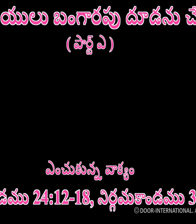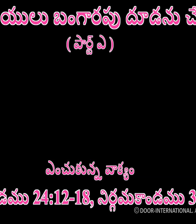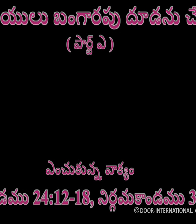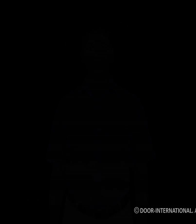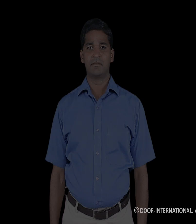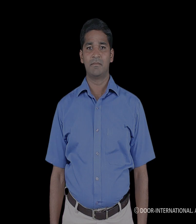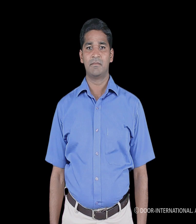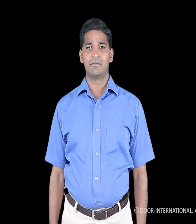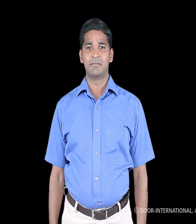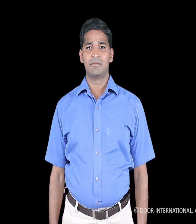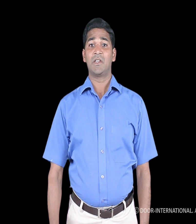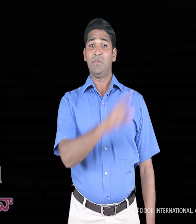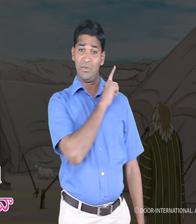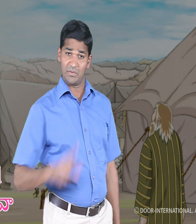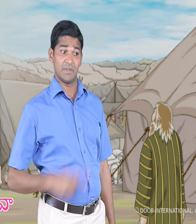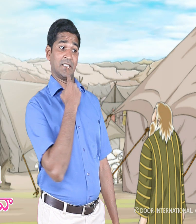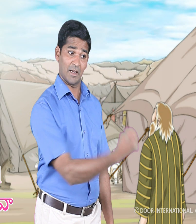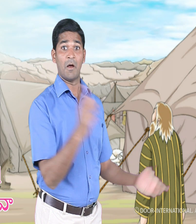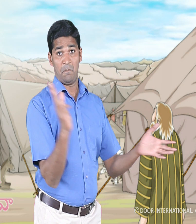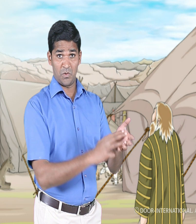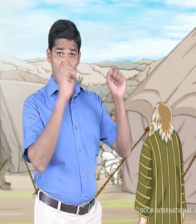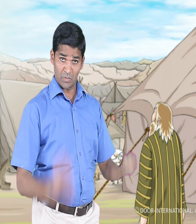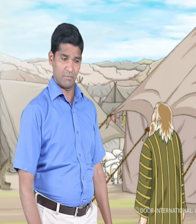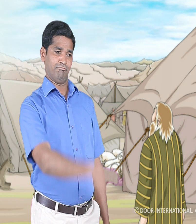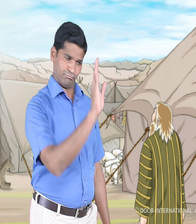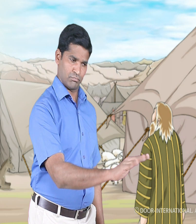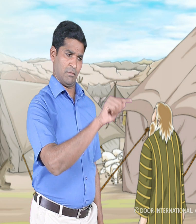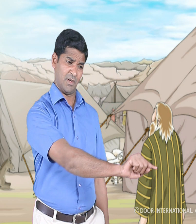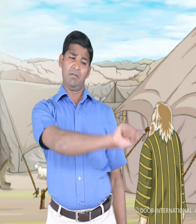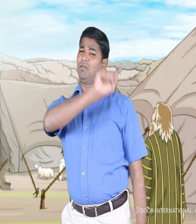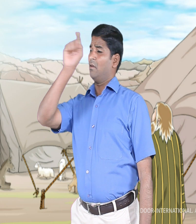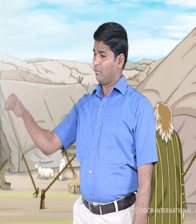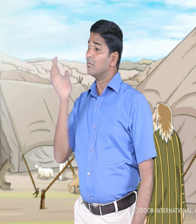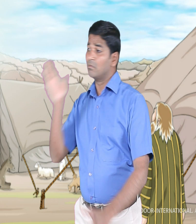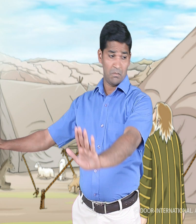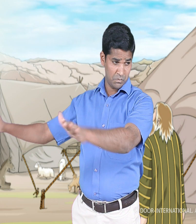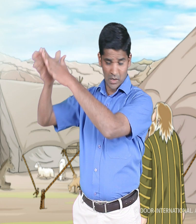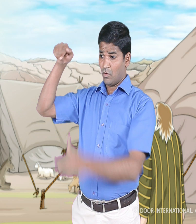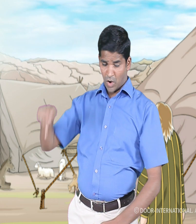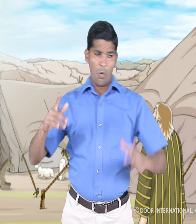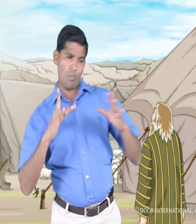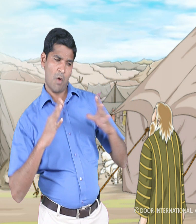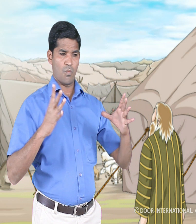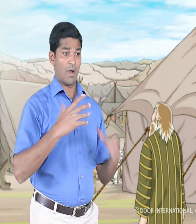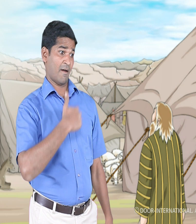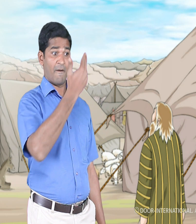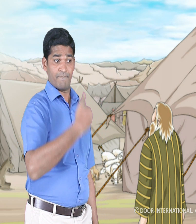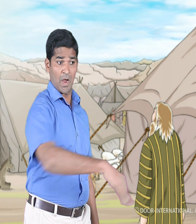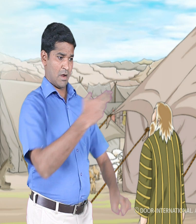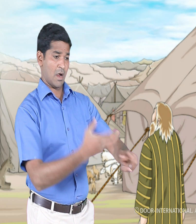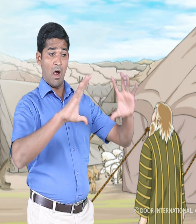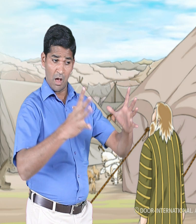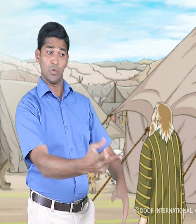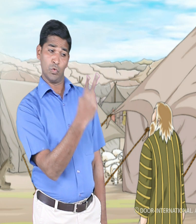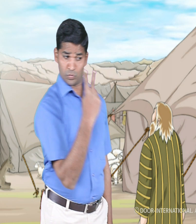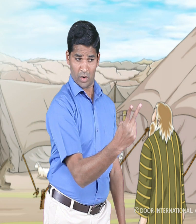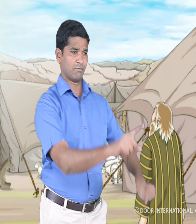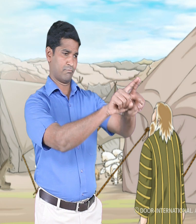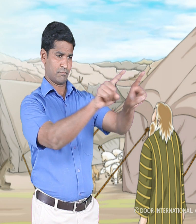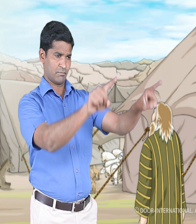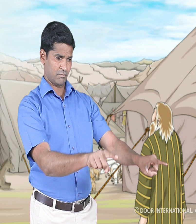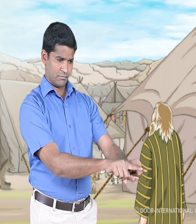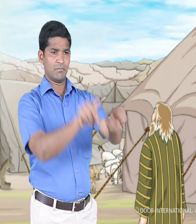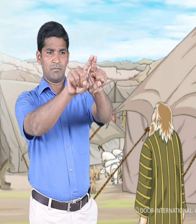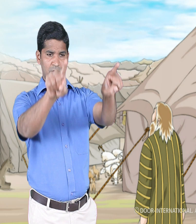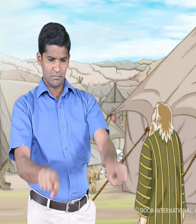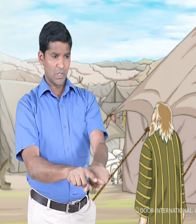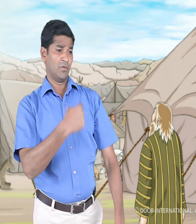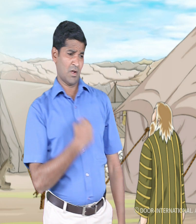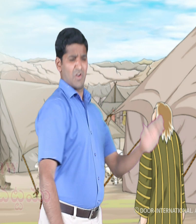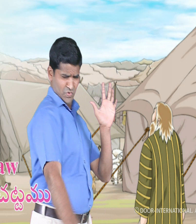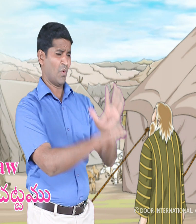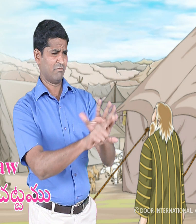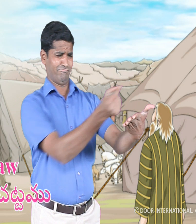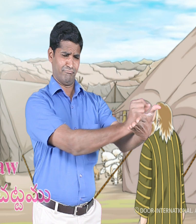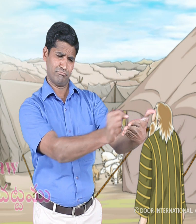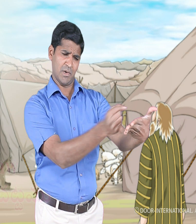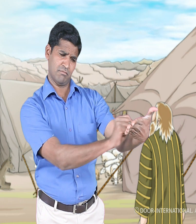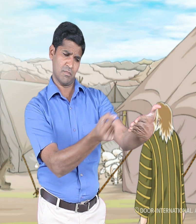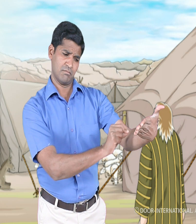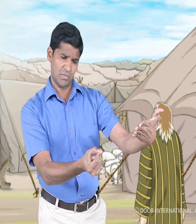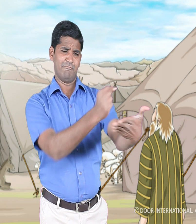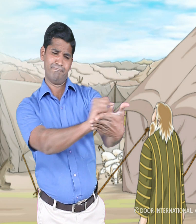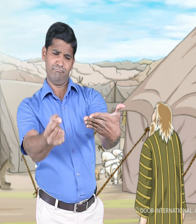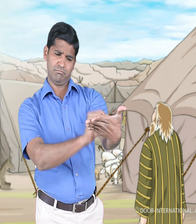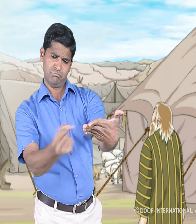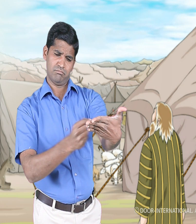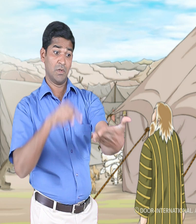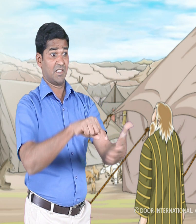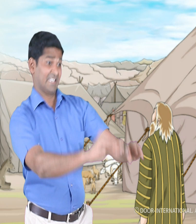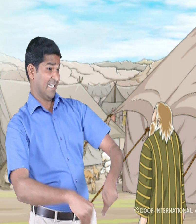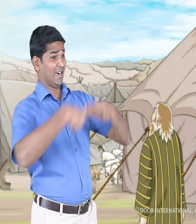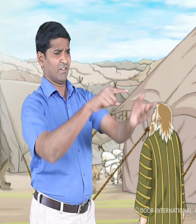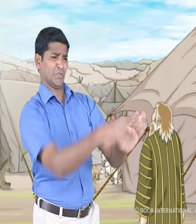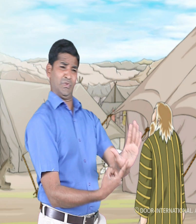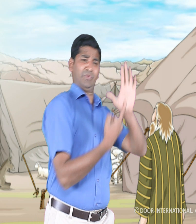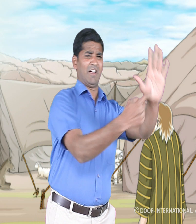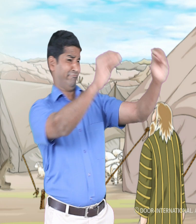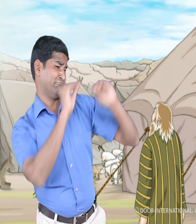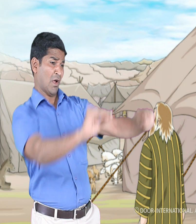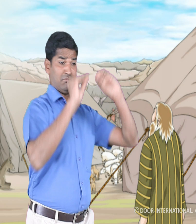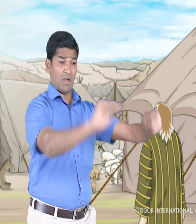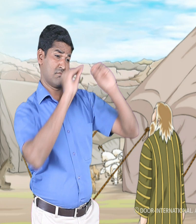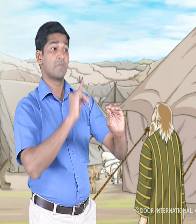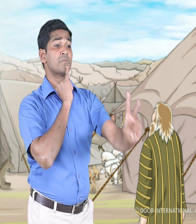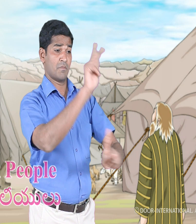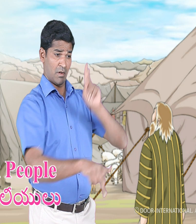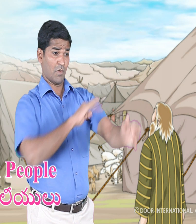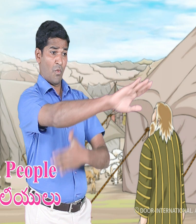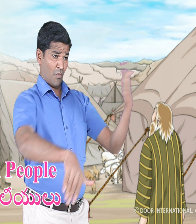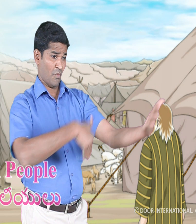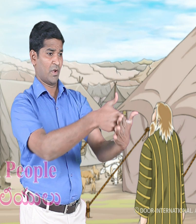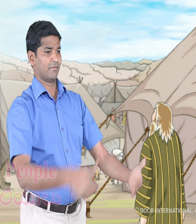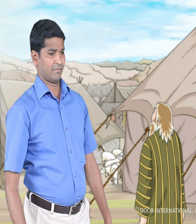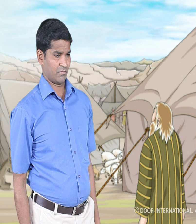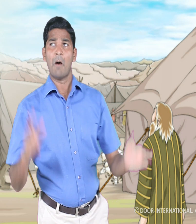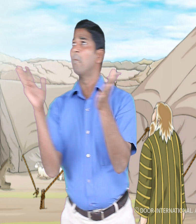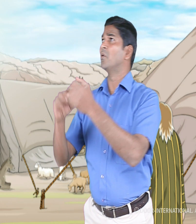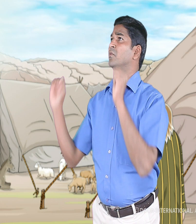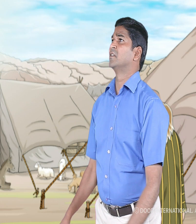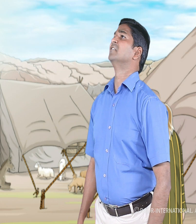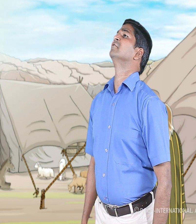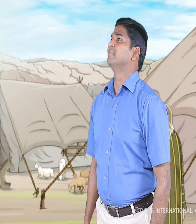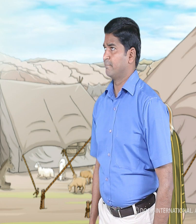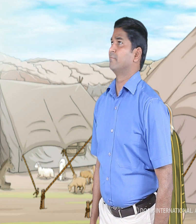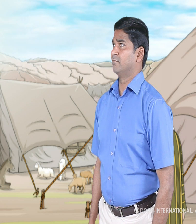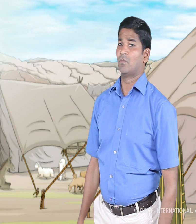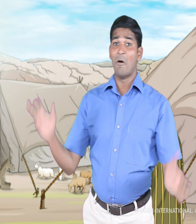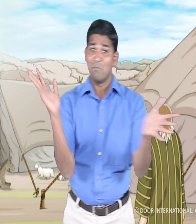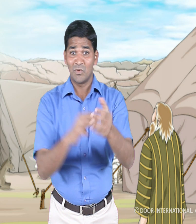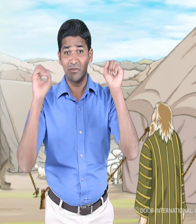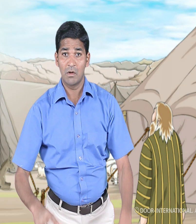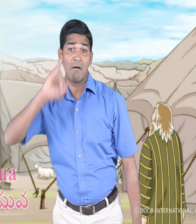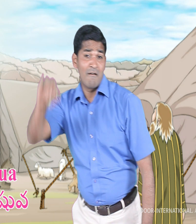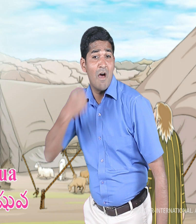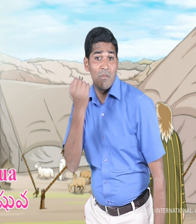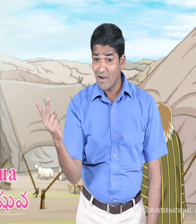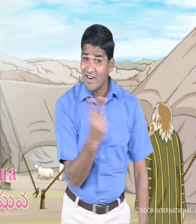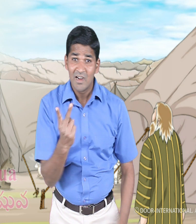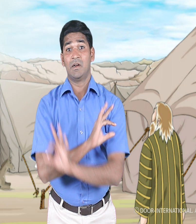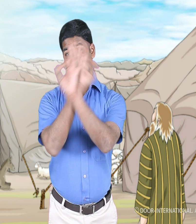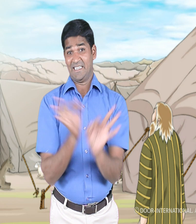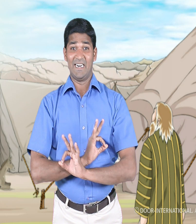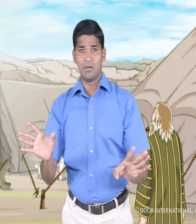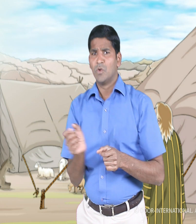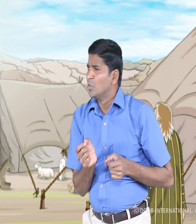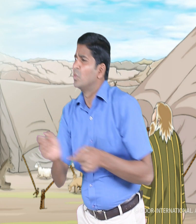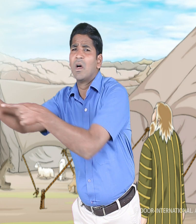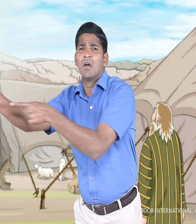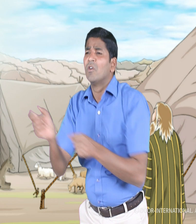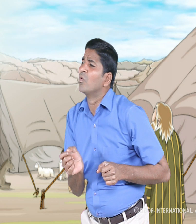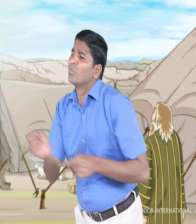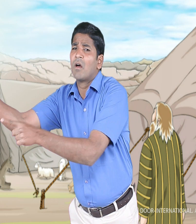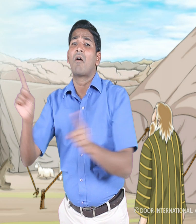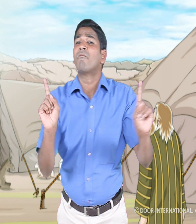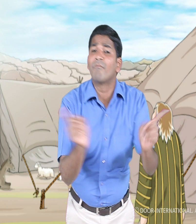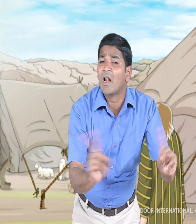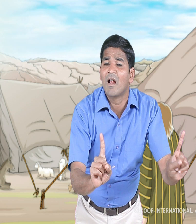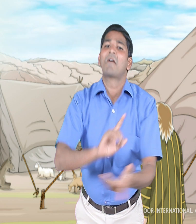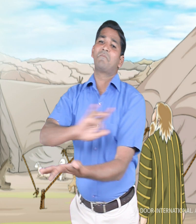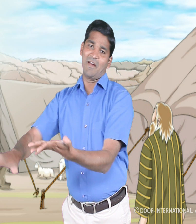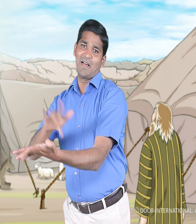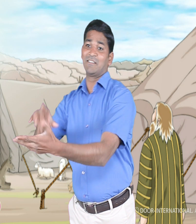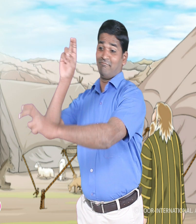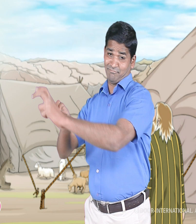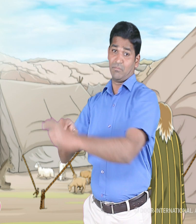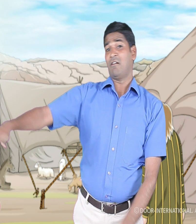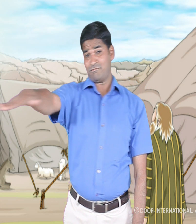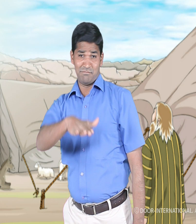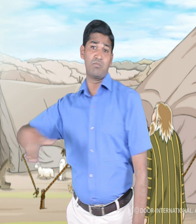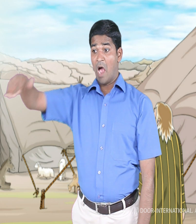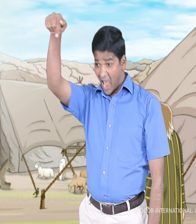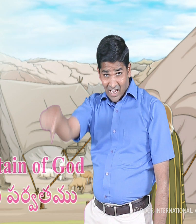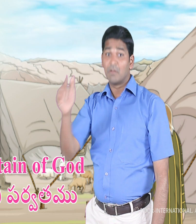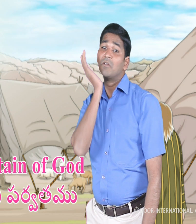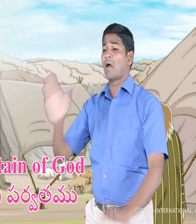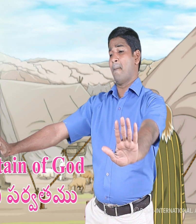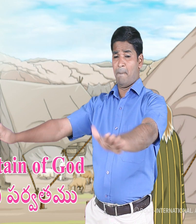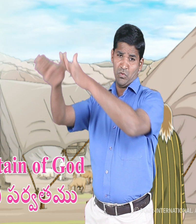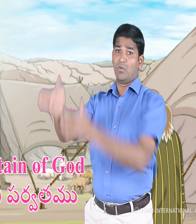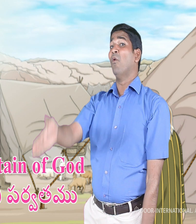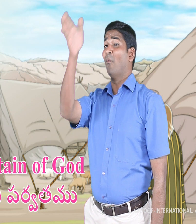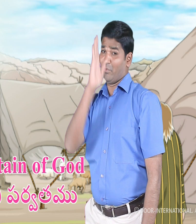Then the LORD said to Moses, “Come up to Me on the mountain and stay here, so that I may give you the tablets of stone, with the law and commandments I have written for their instruction.”